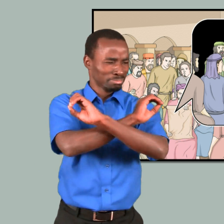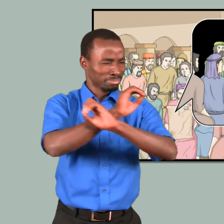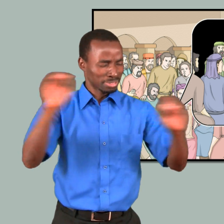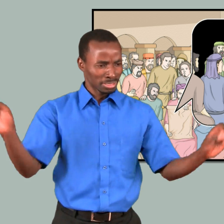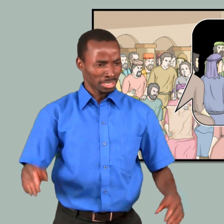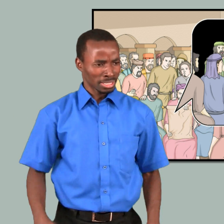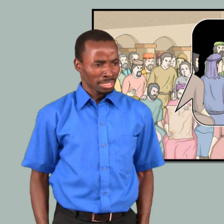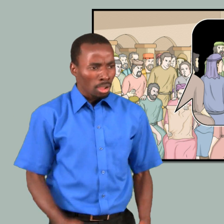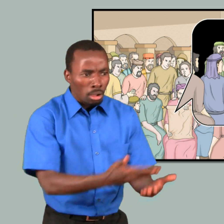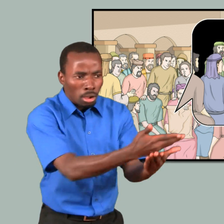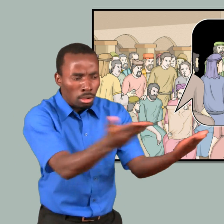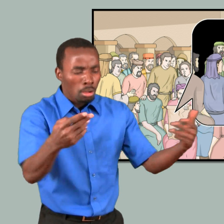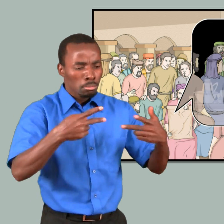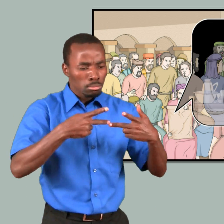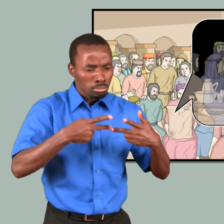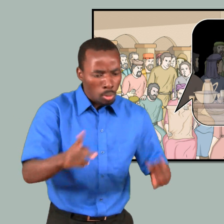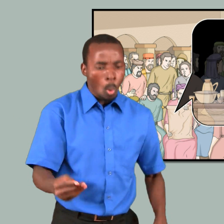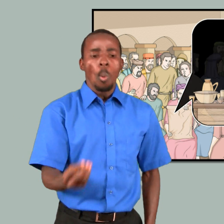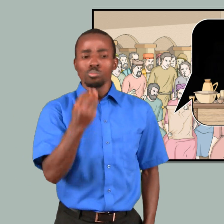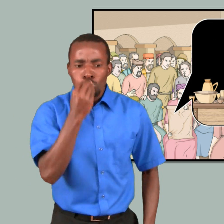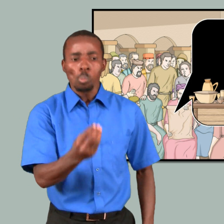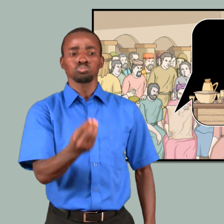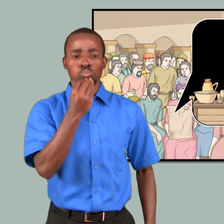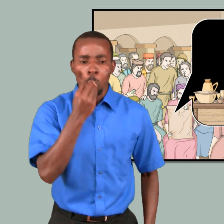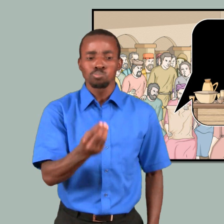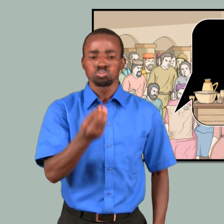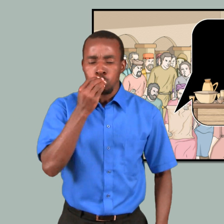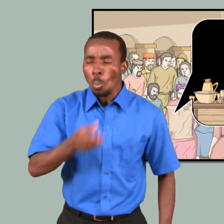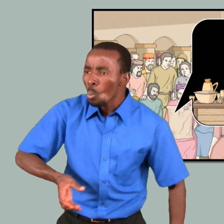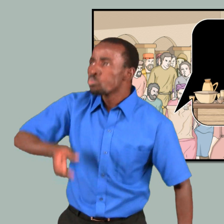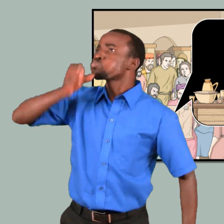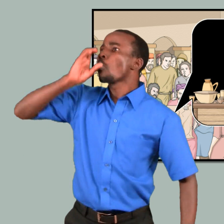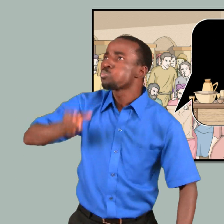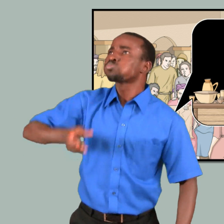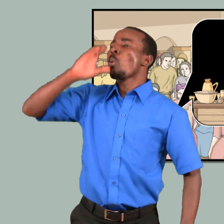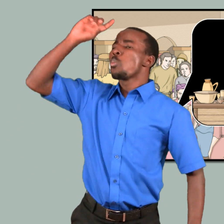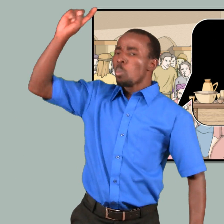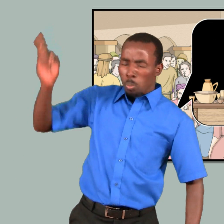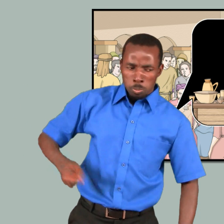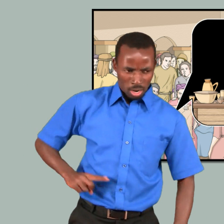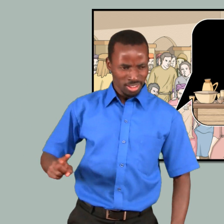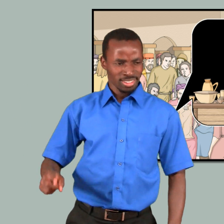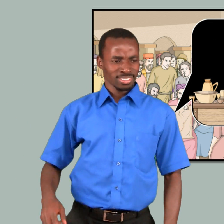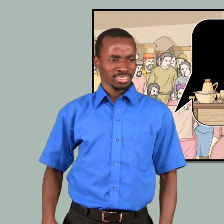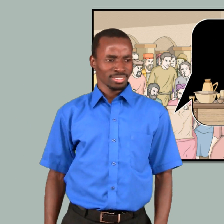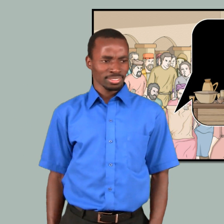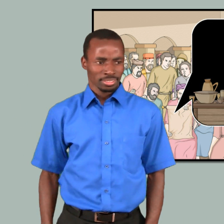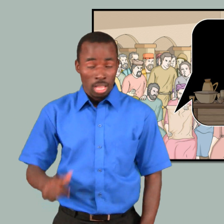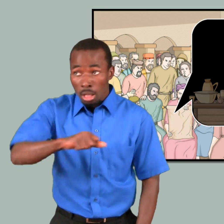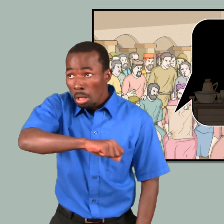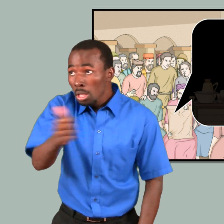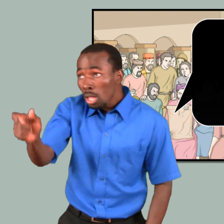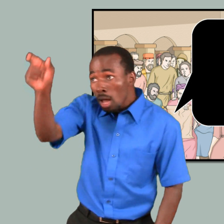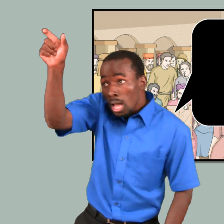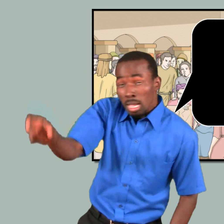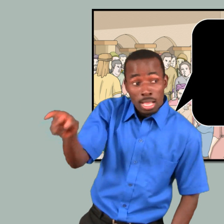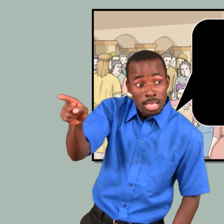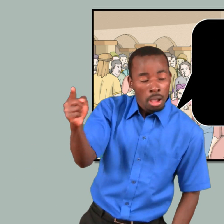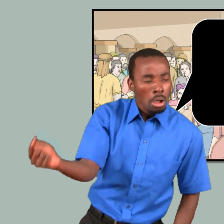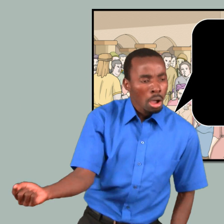For as you eat, each of you goes ahead without sharing his meal.